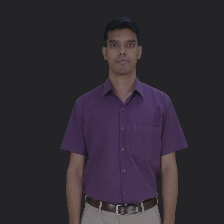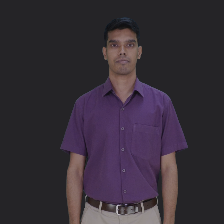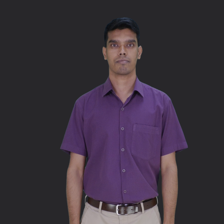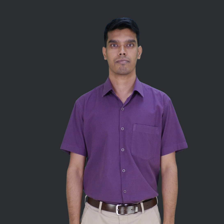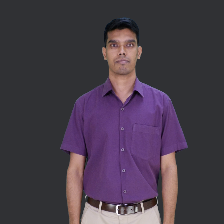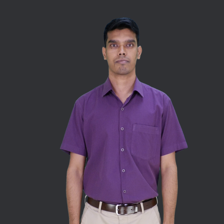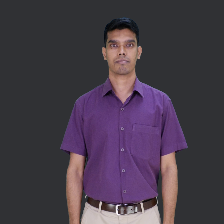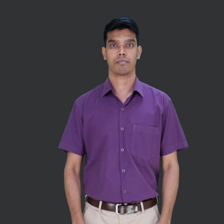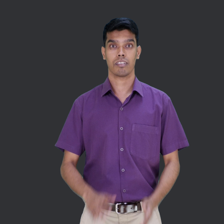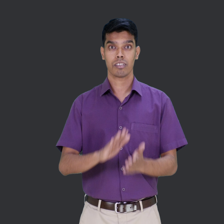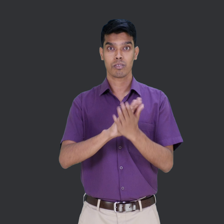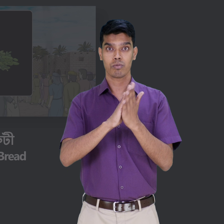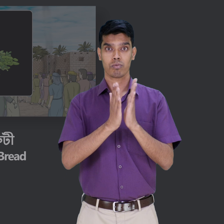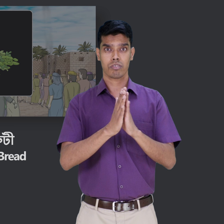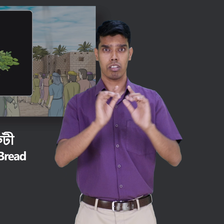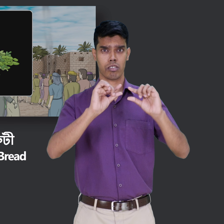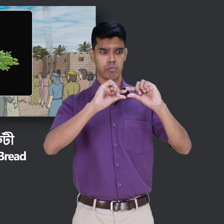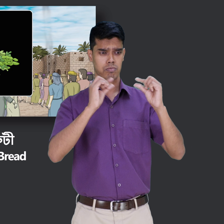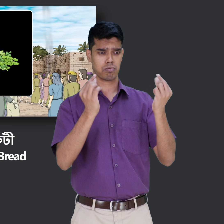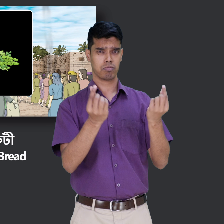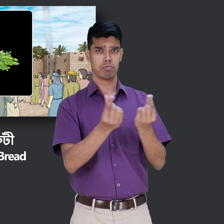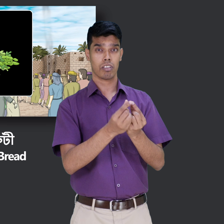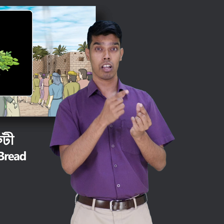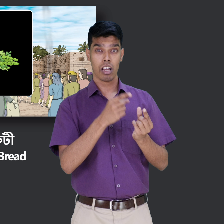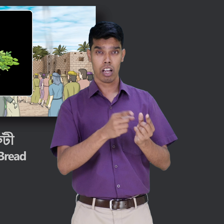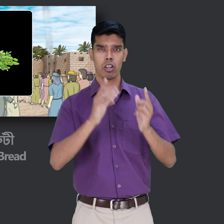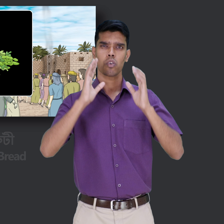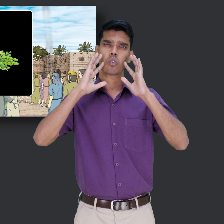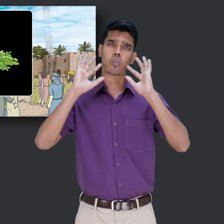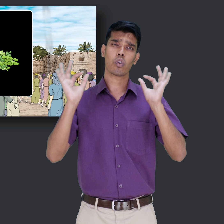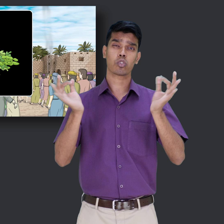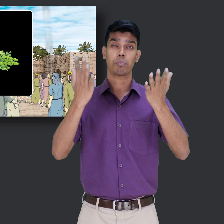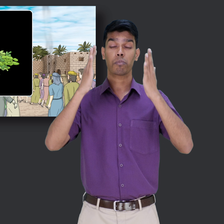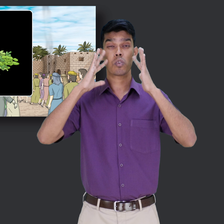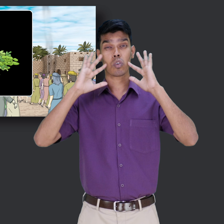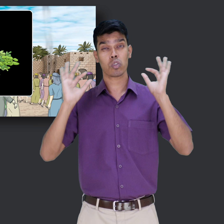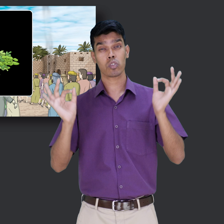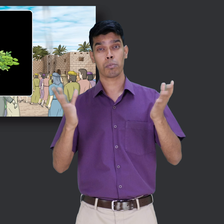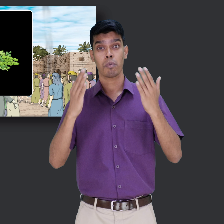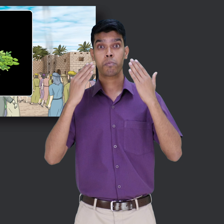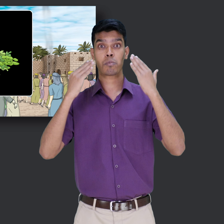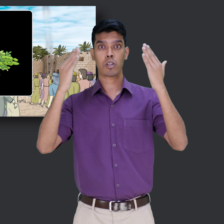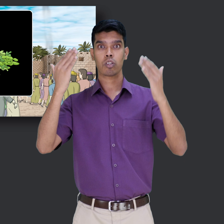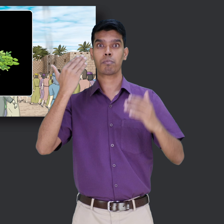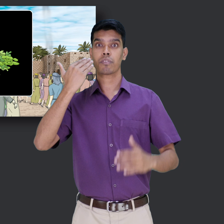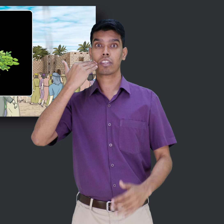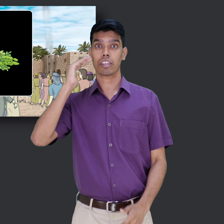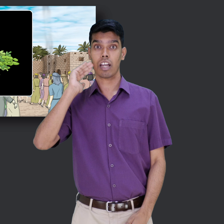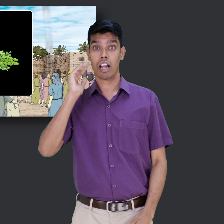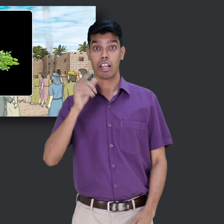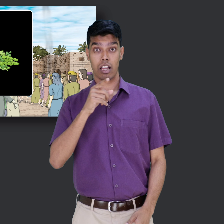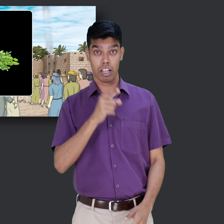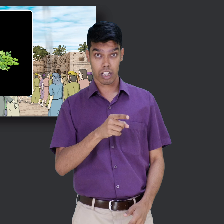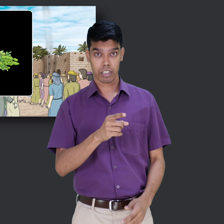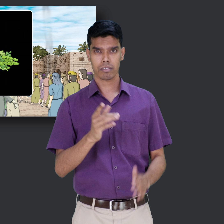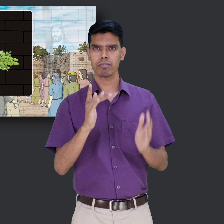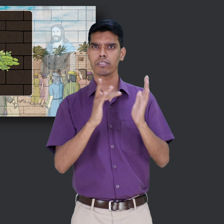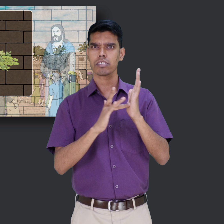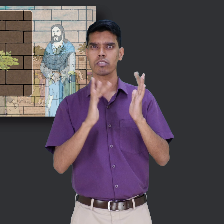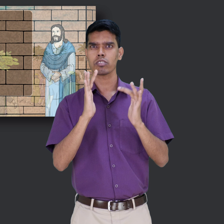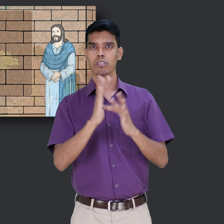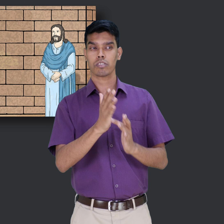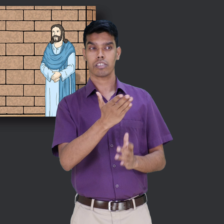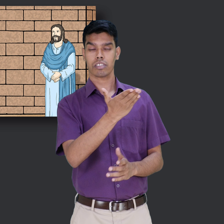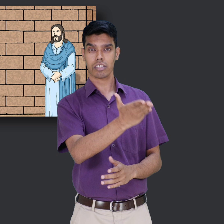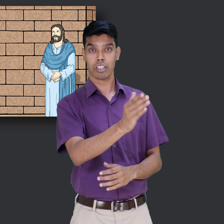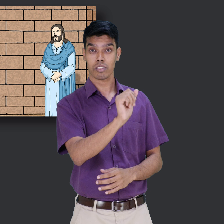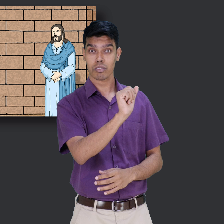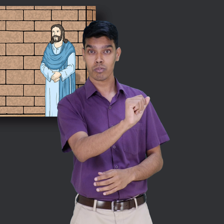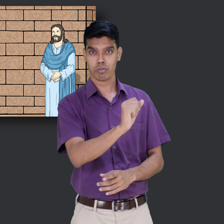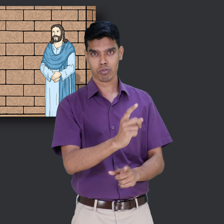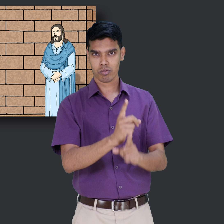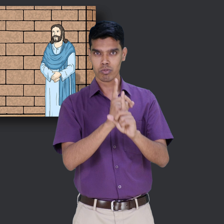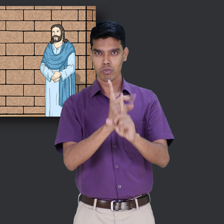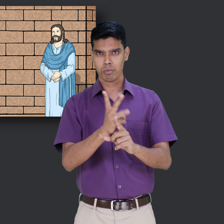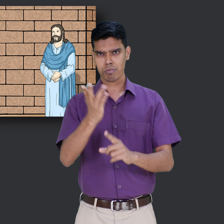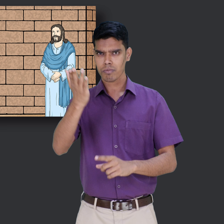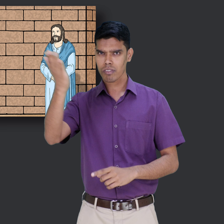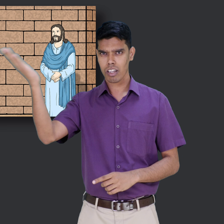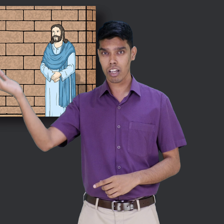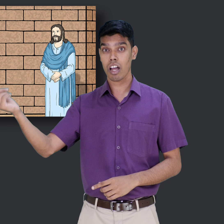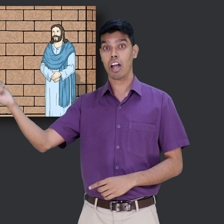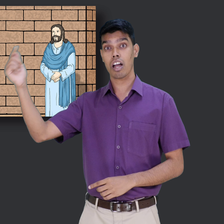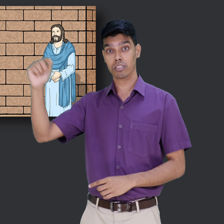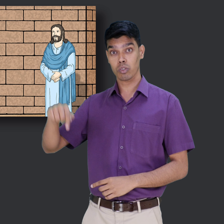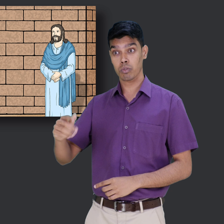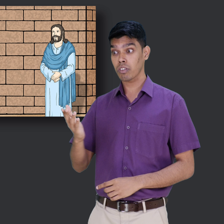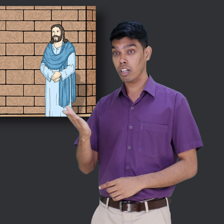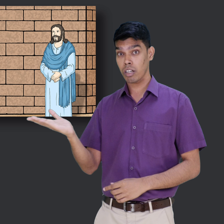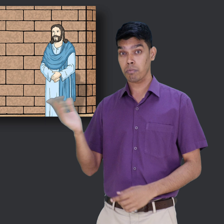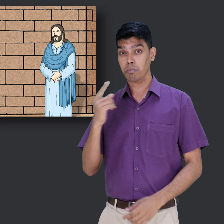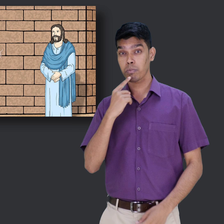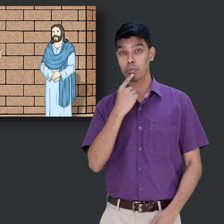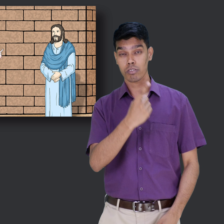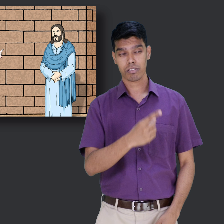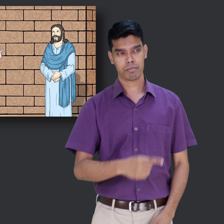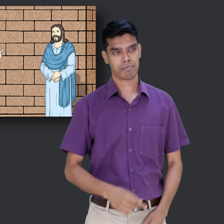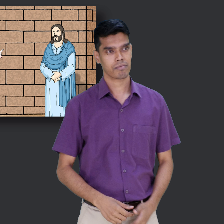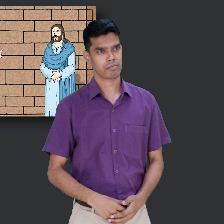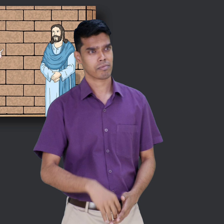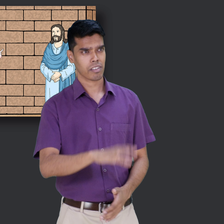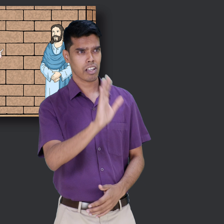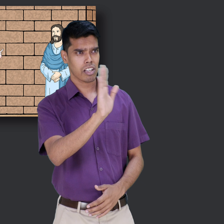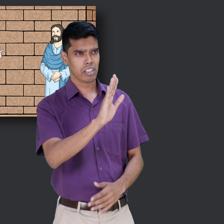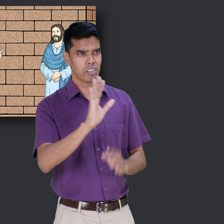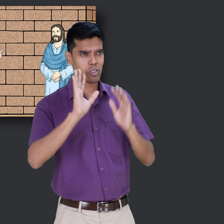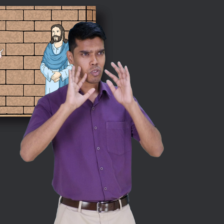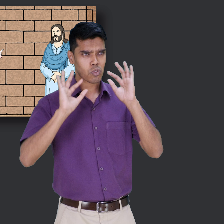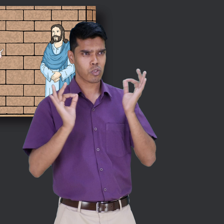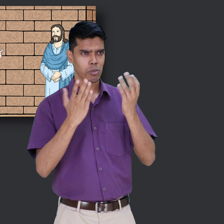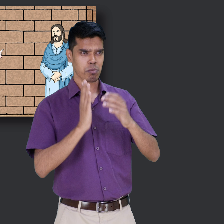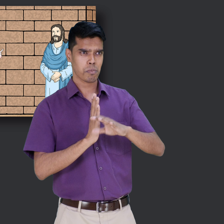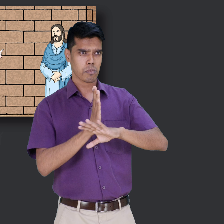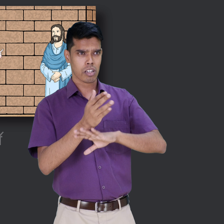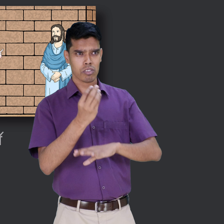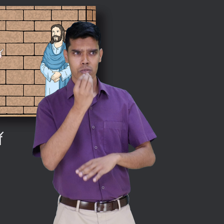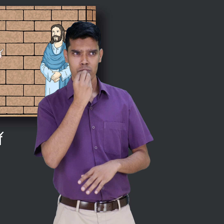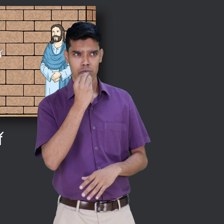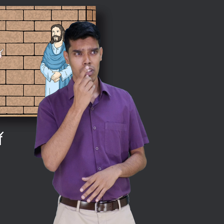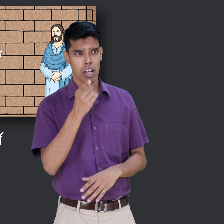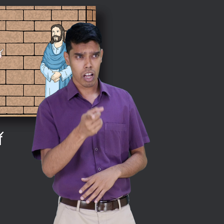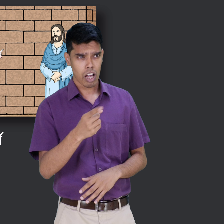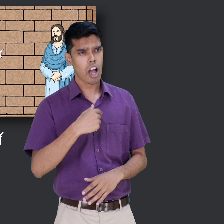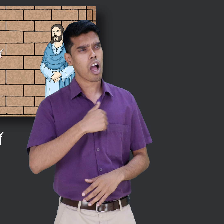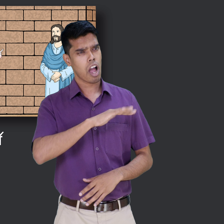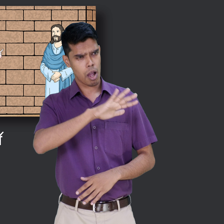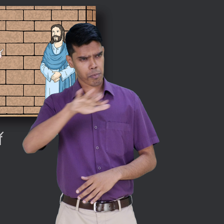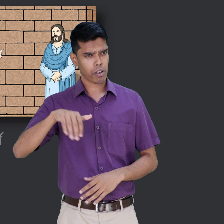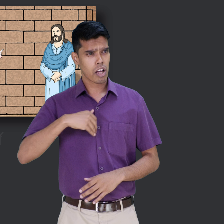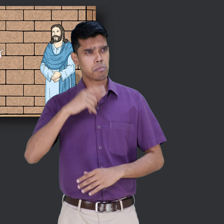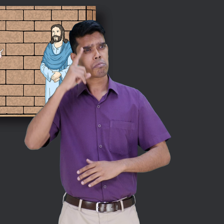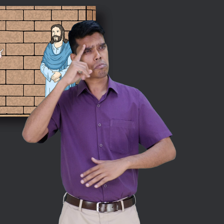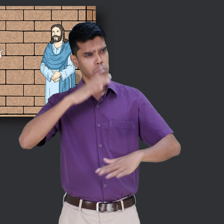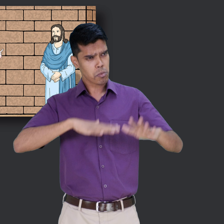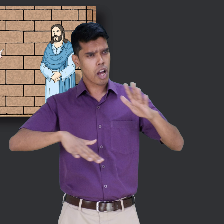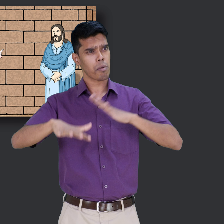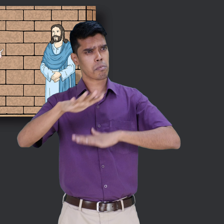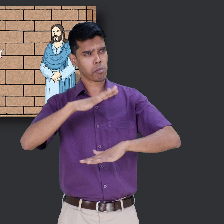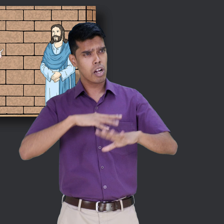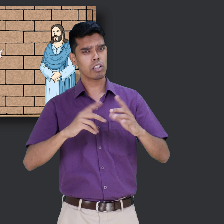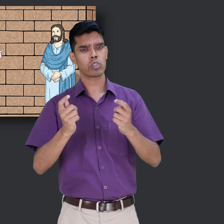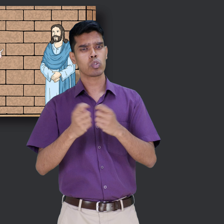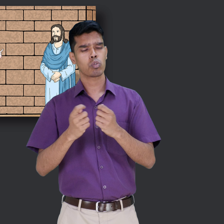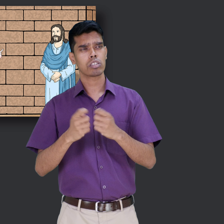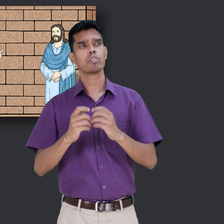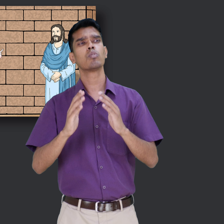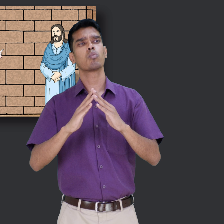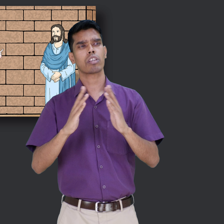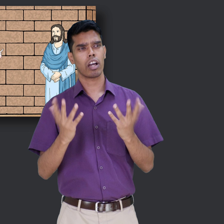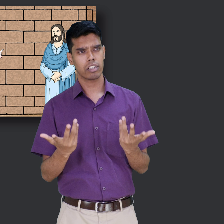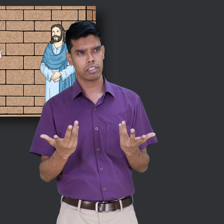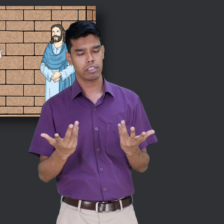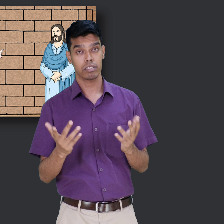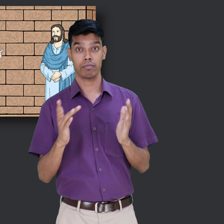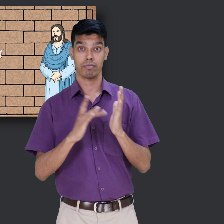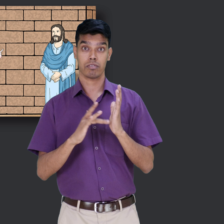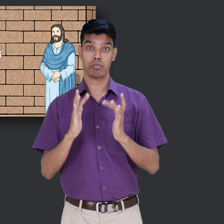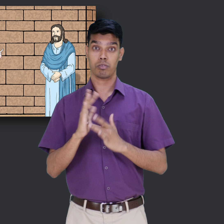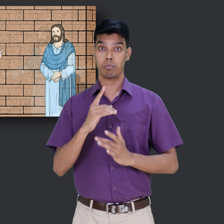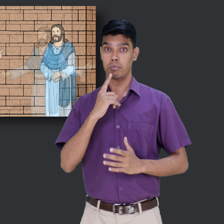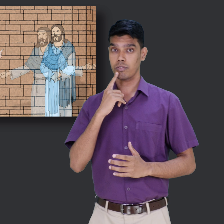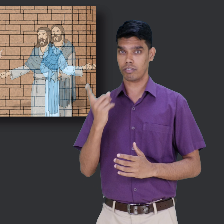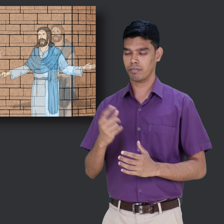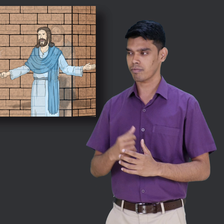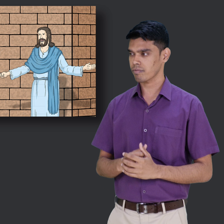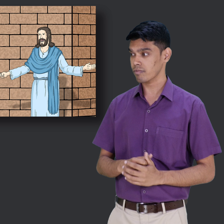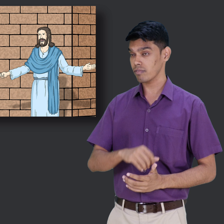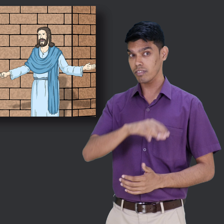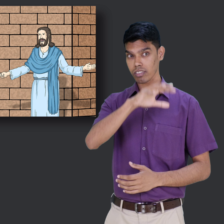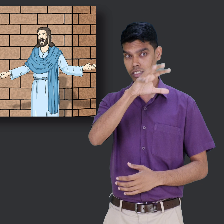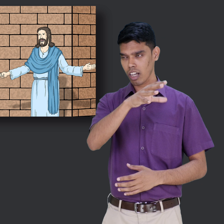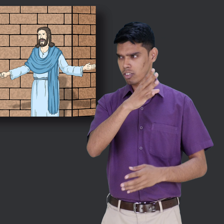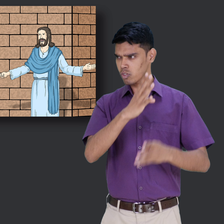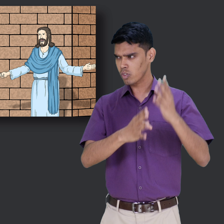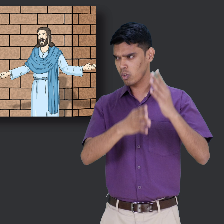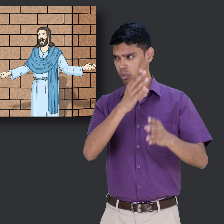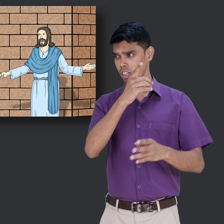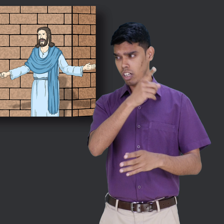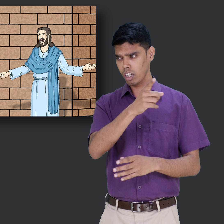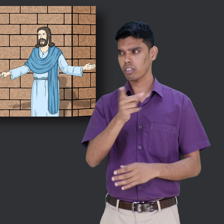On the first day of the Feast of Unleavened Bread, the disciples came to Jesus and asked, “Where do You want us to prepare for You to eat the Passover?”